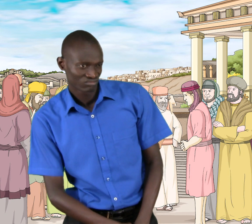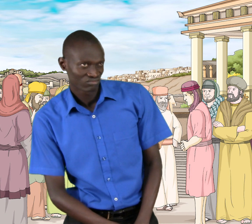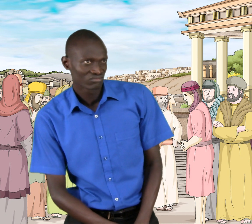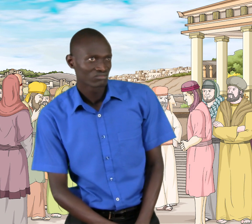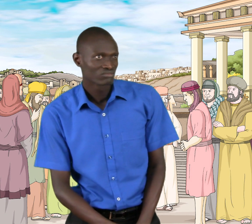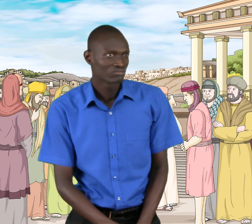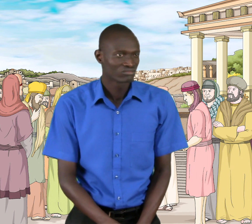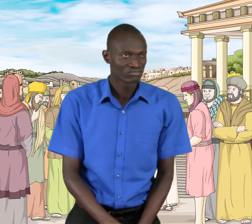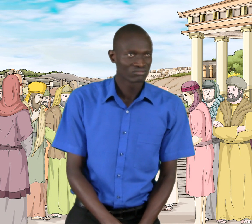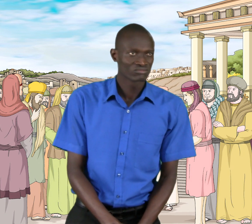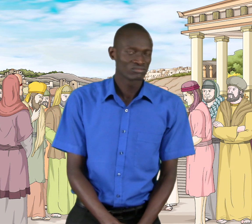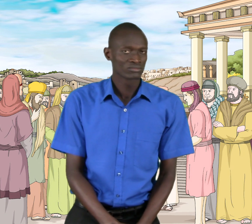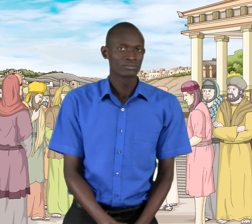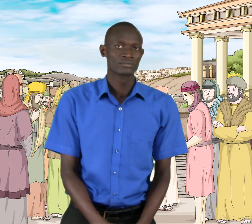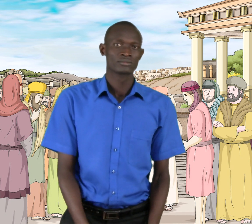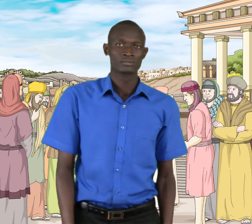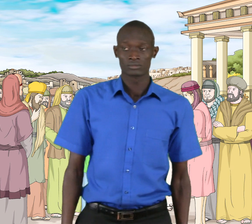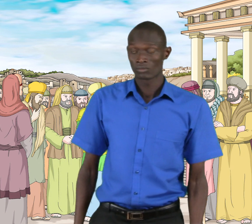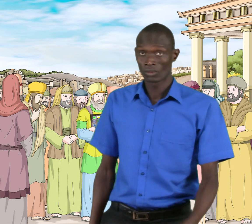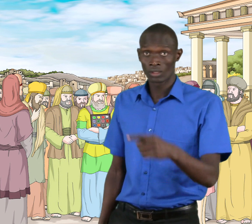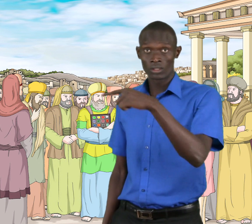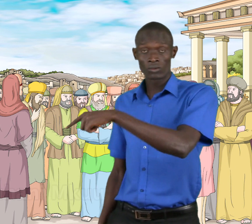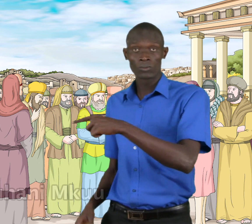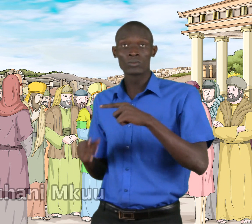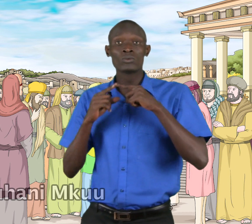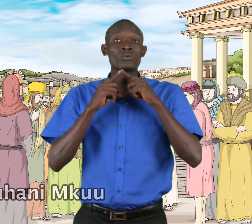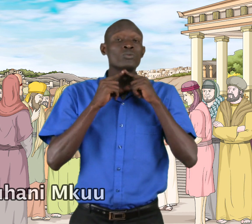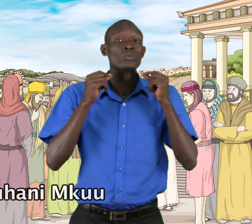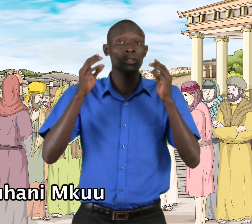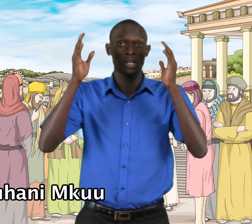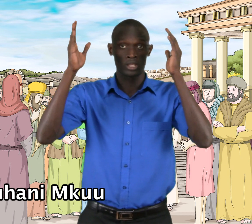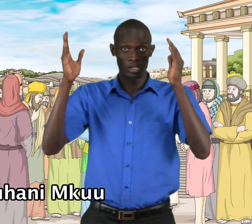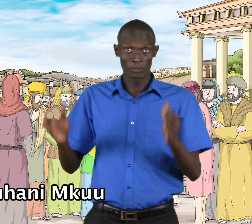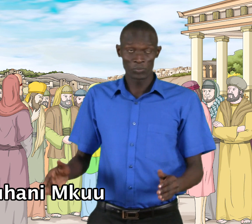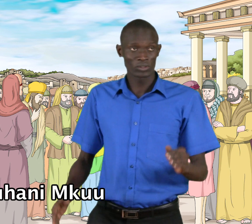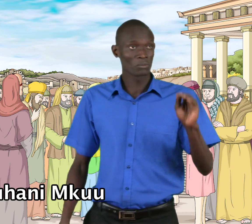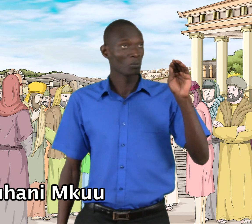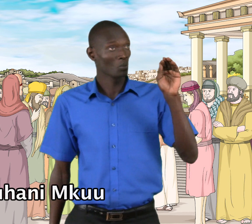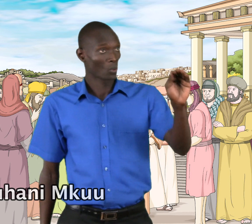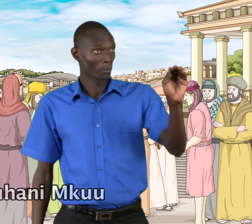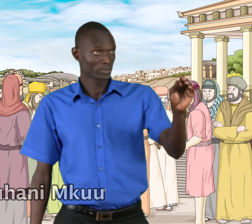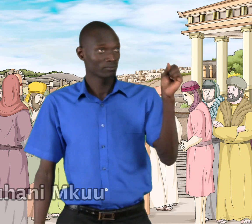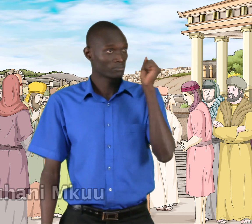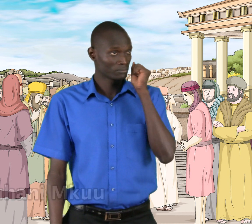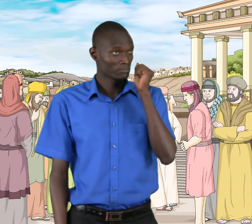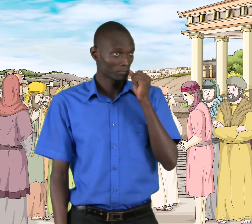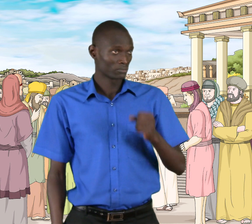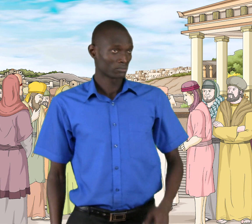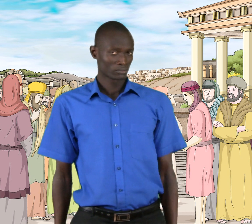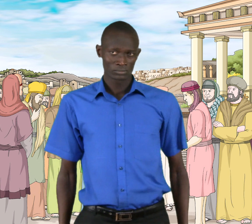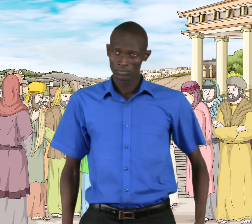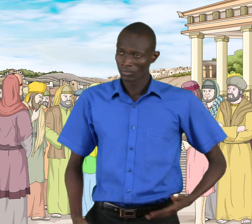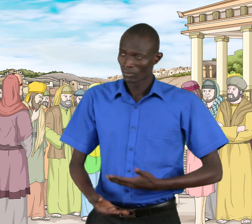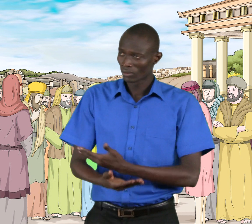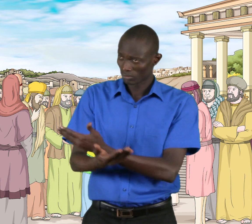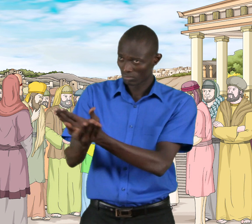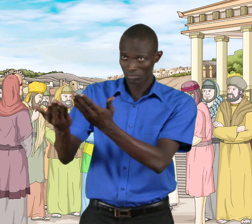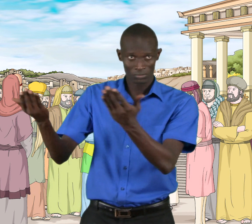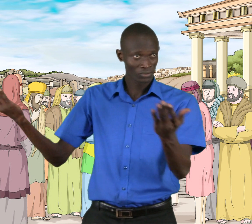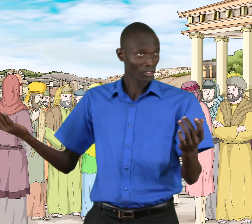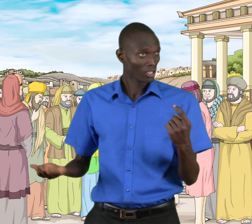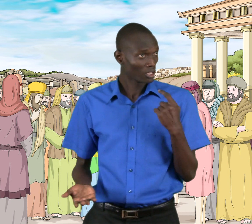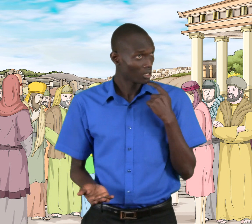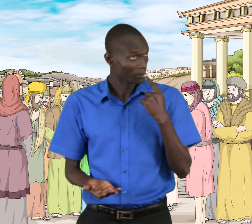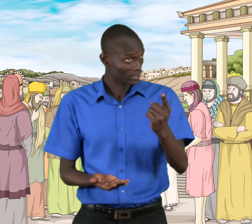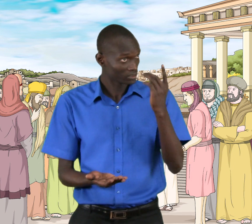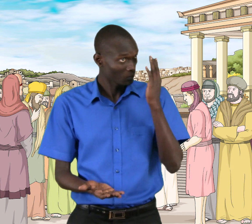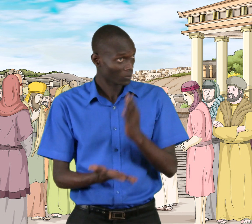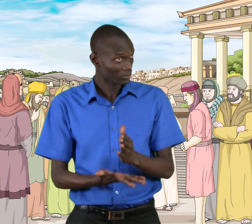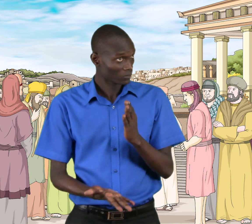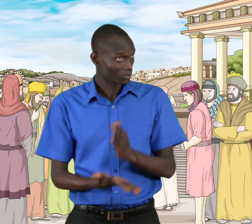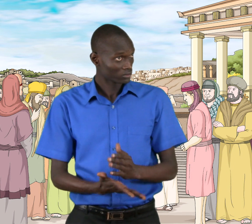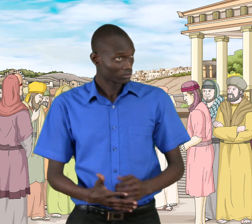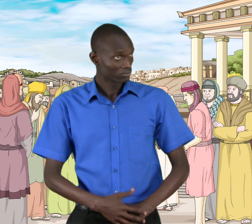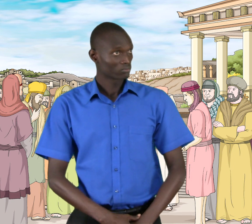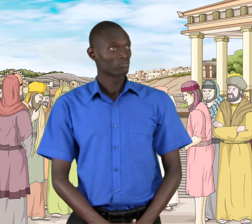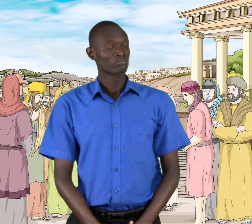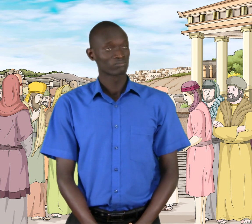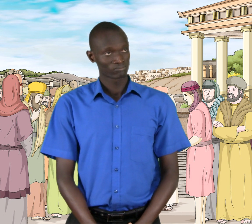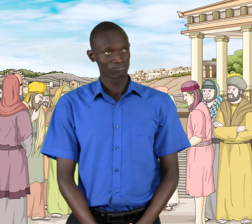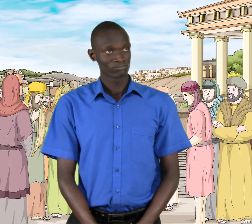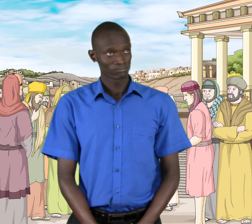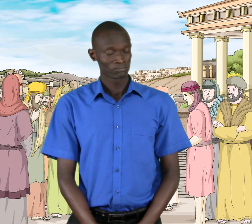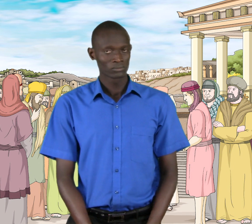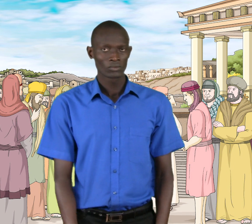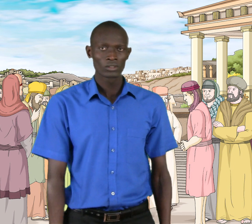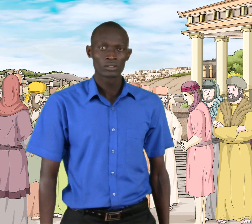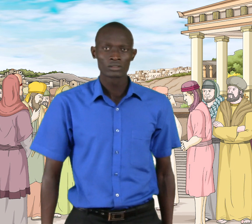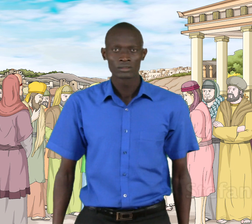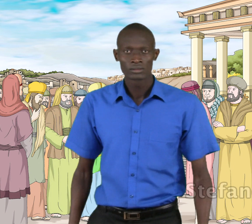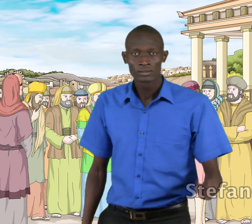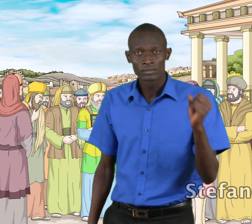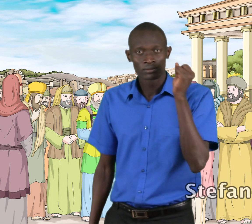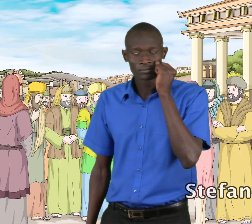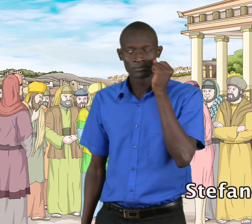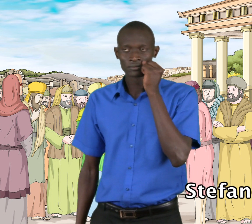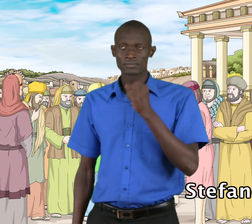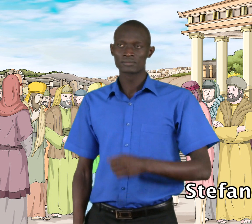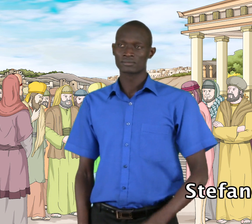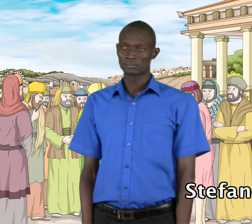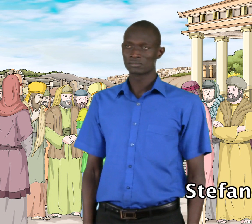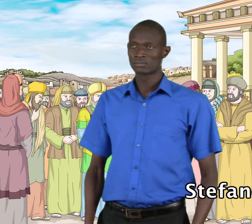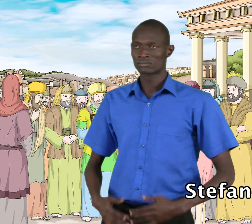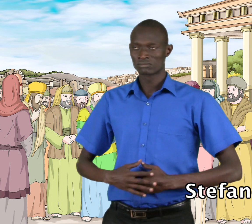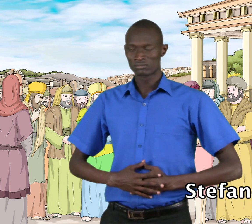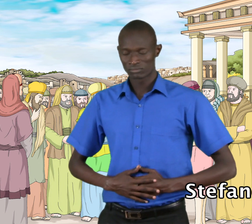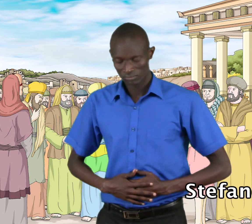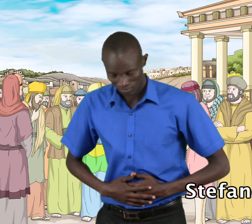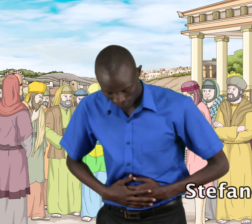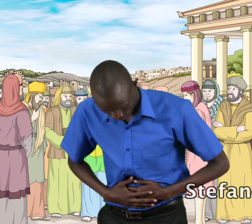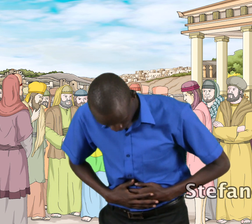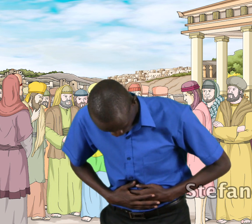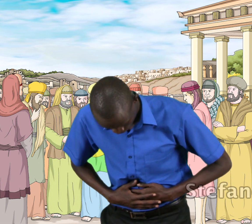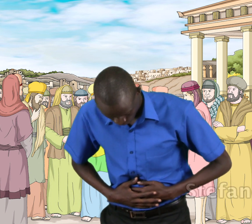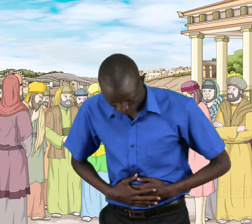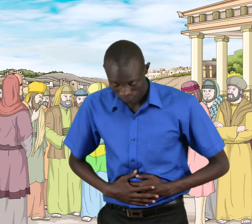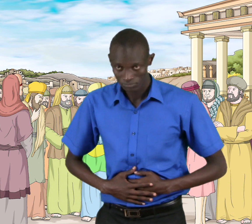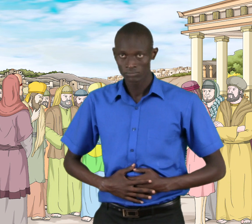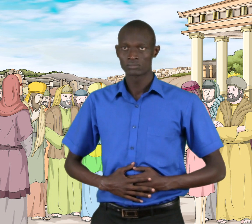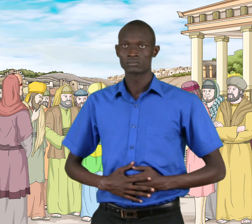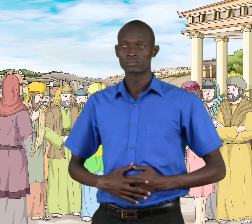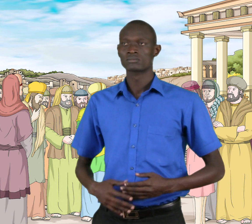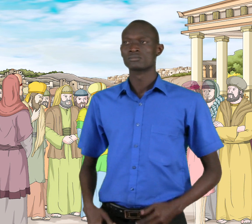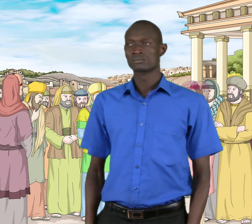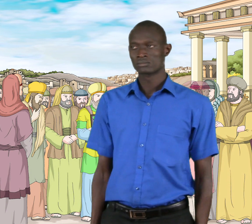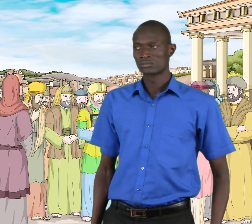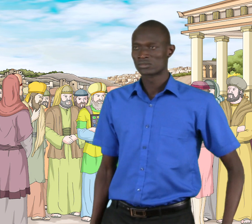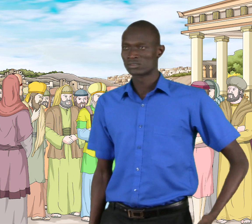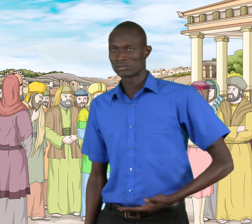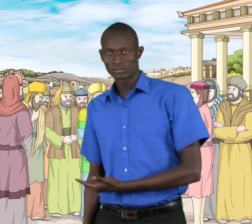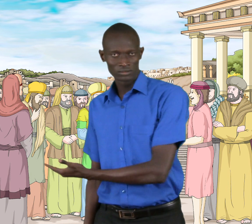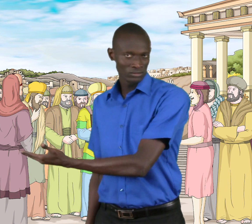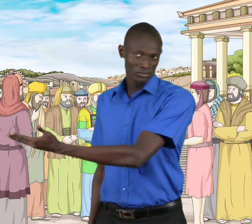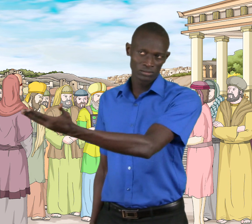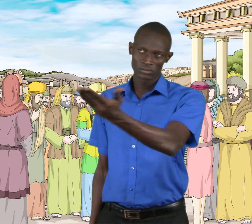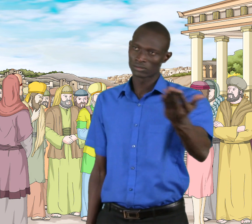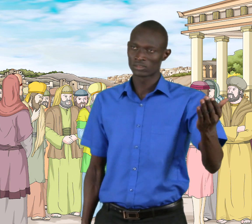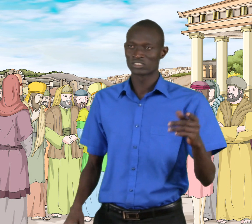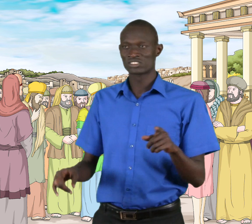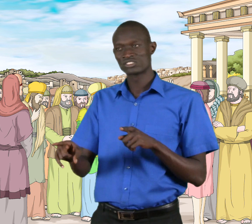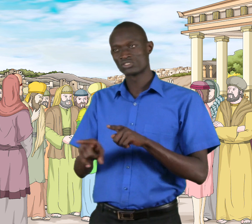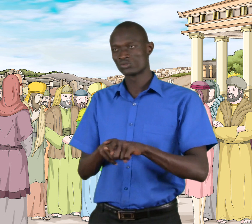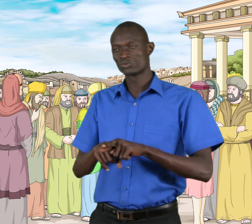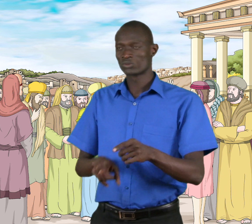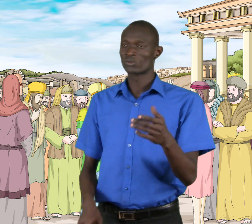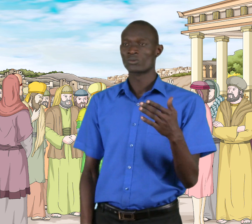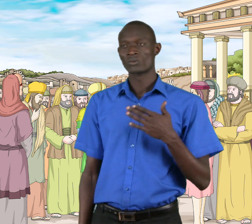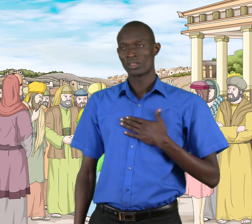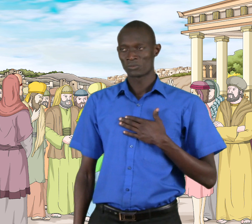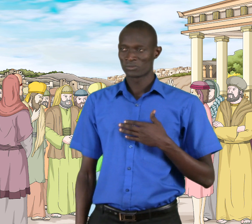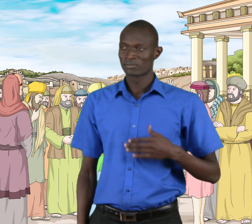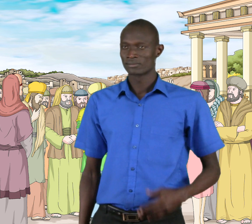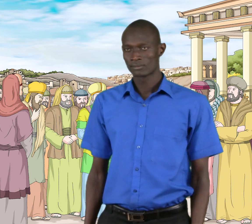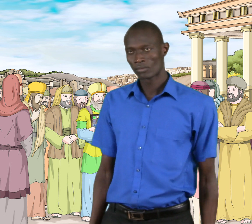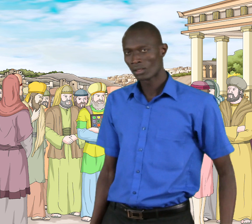Then the high priest asked Stephen, “Are these charges true?”